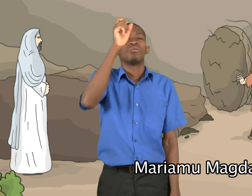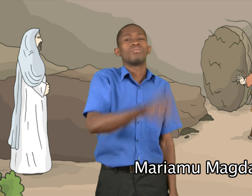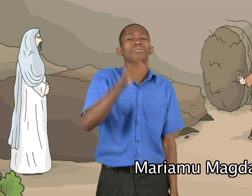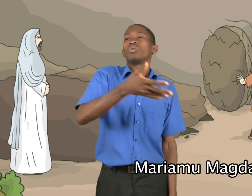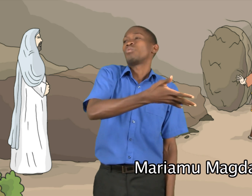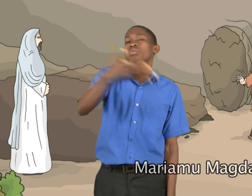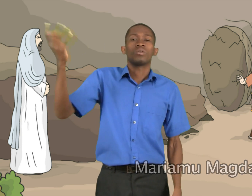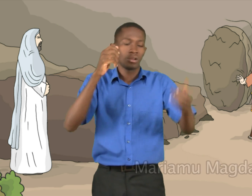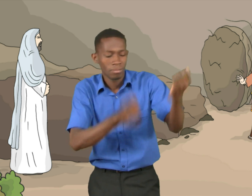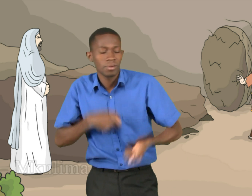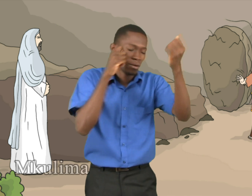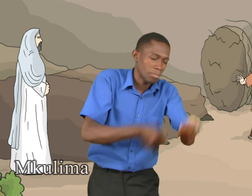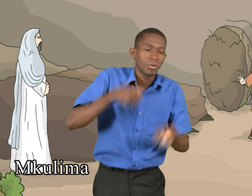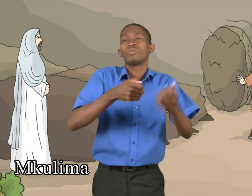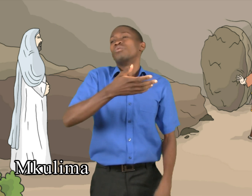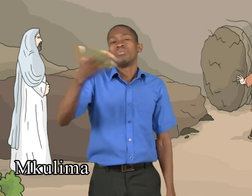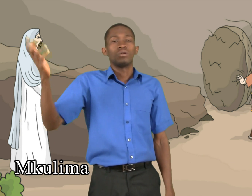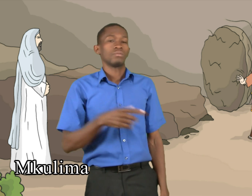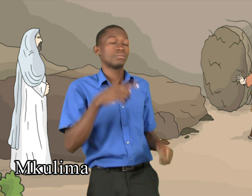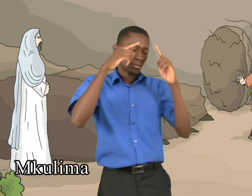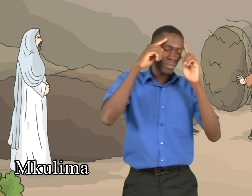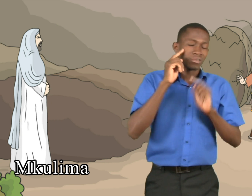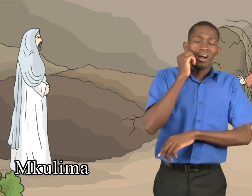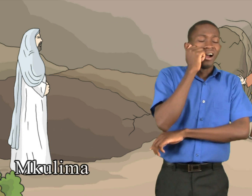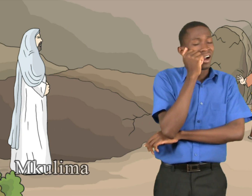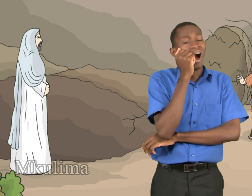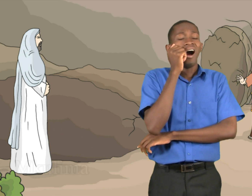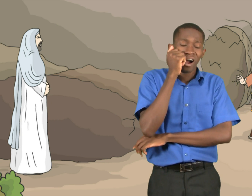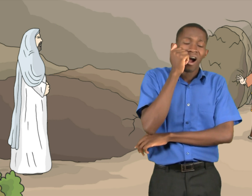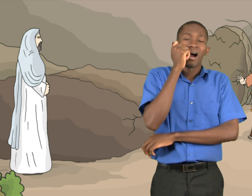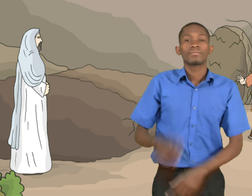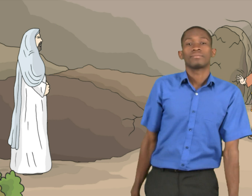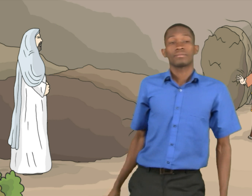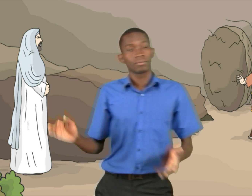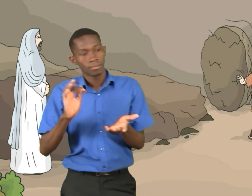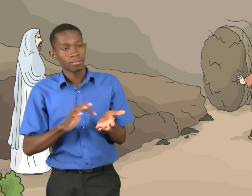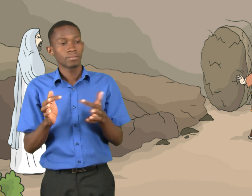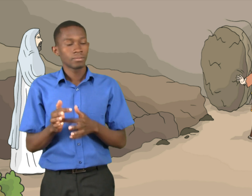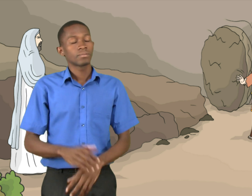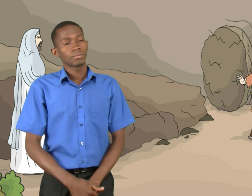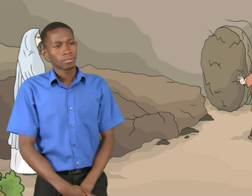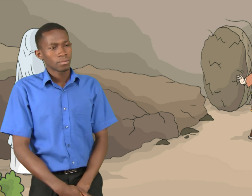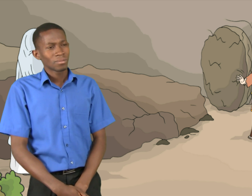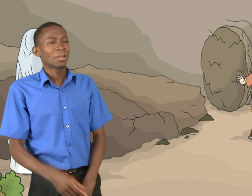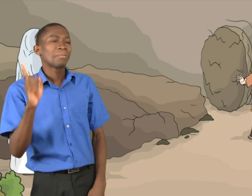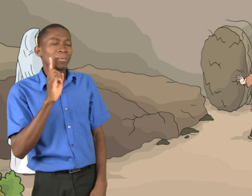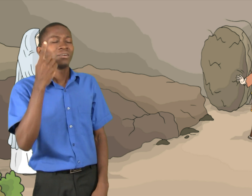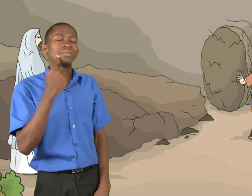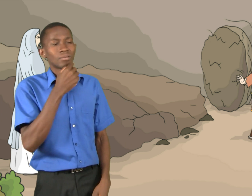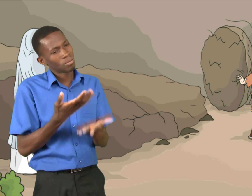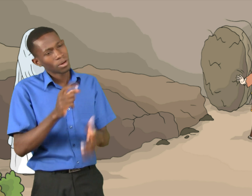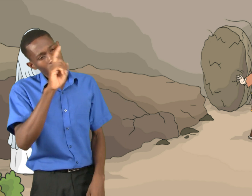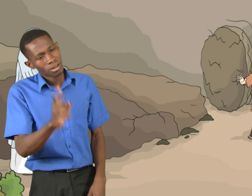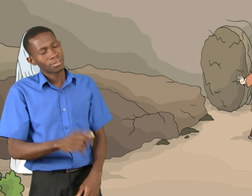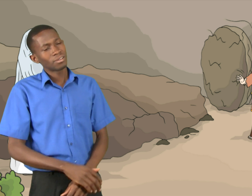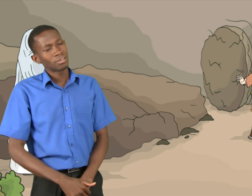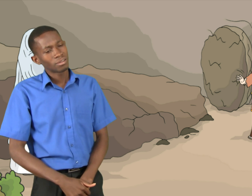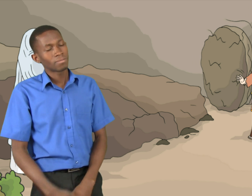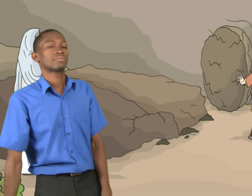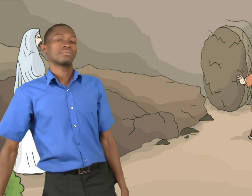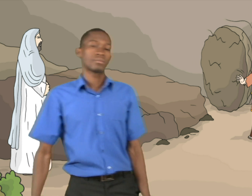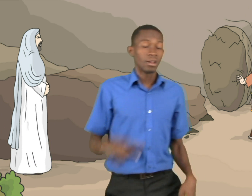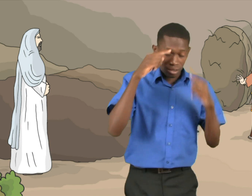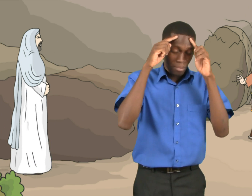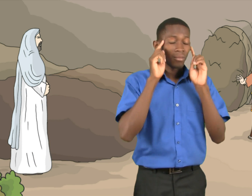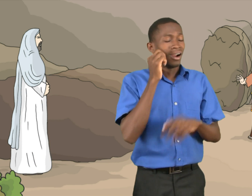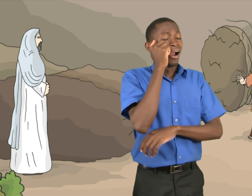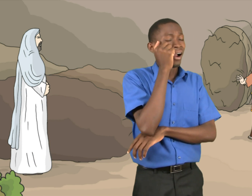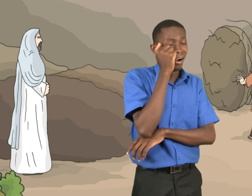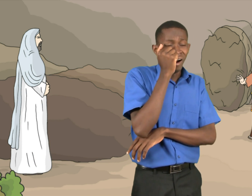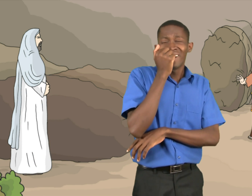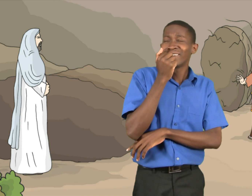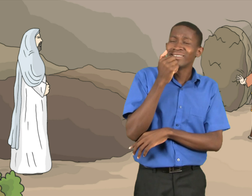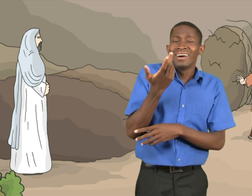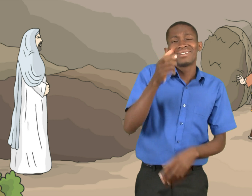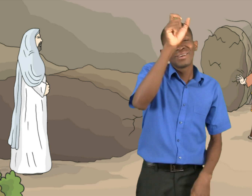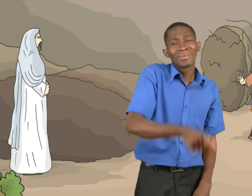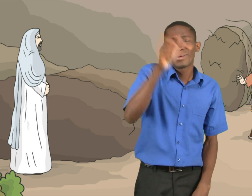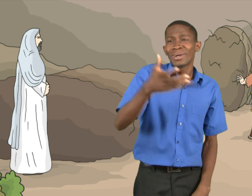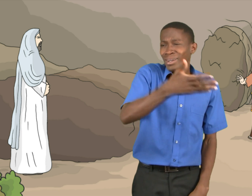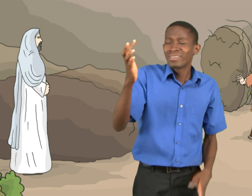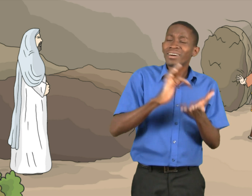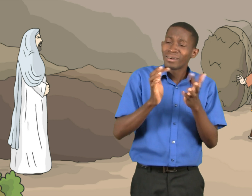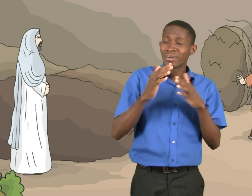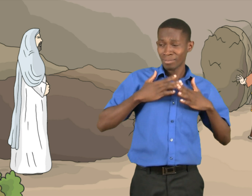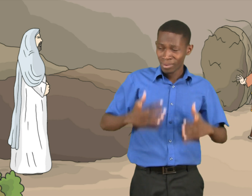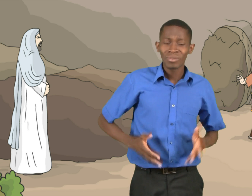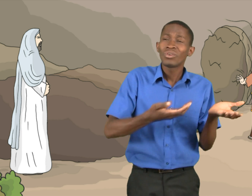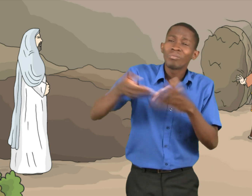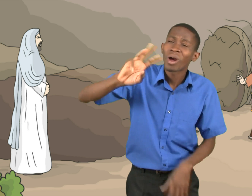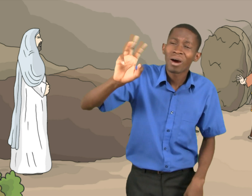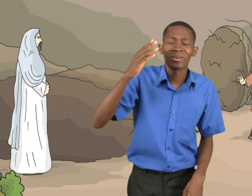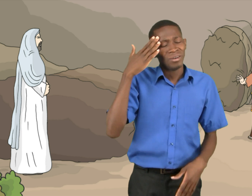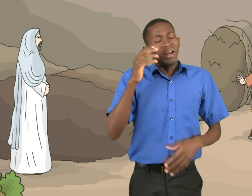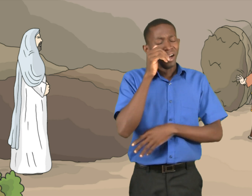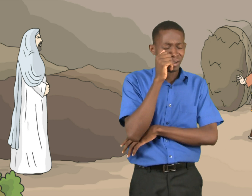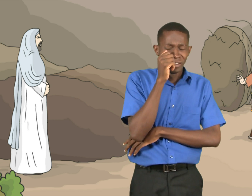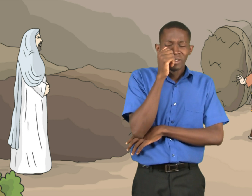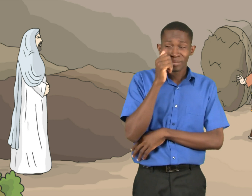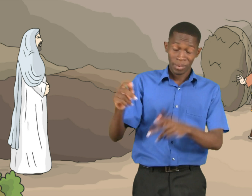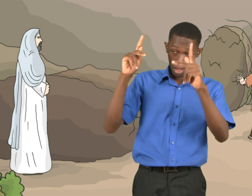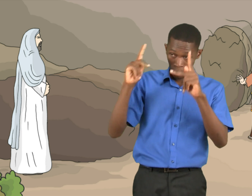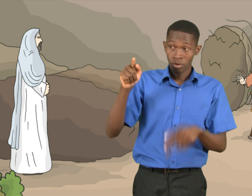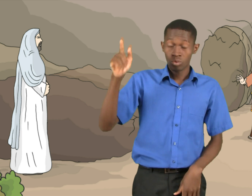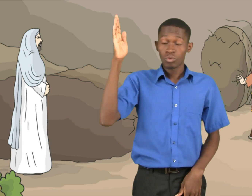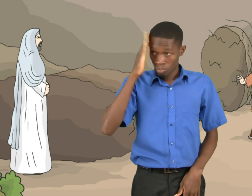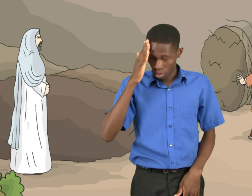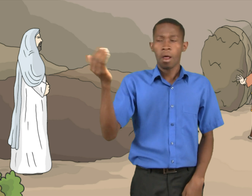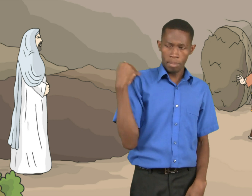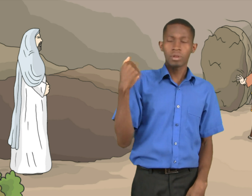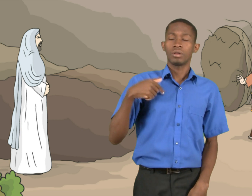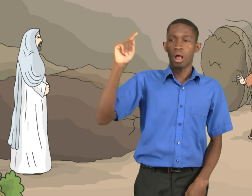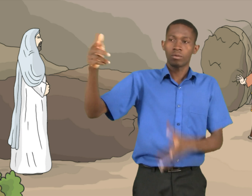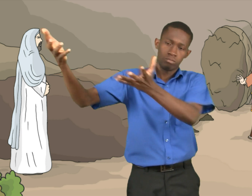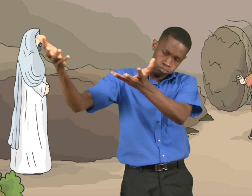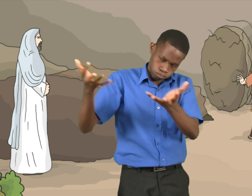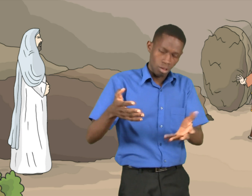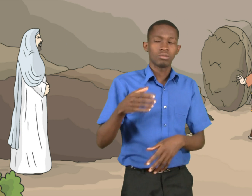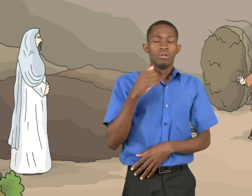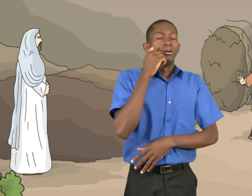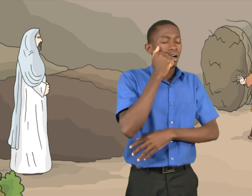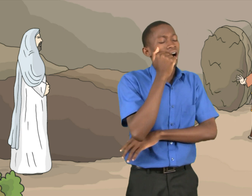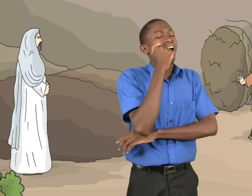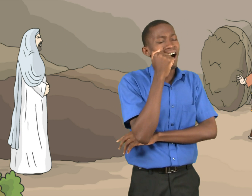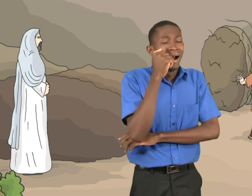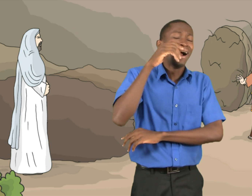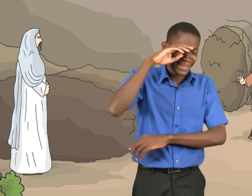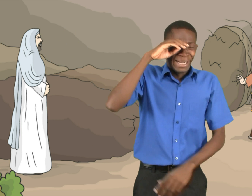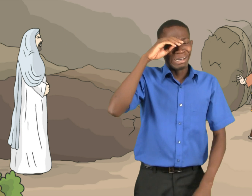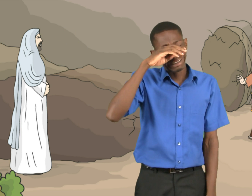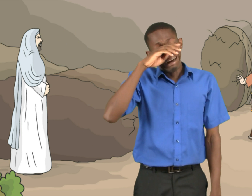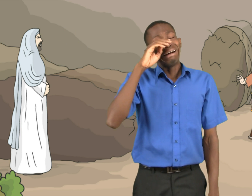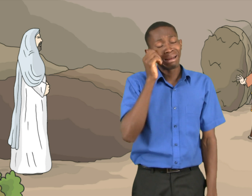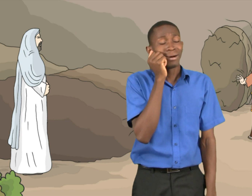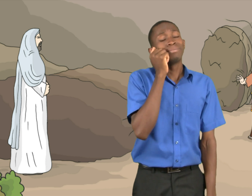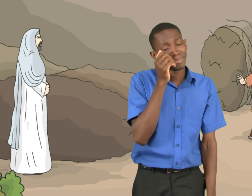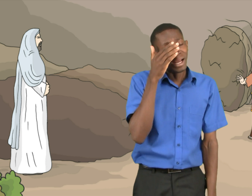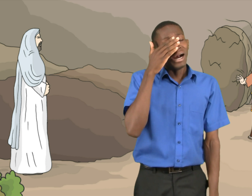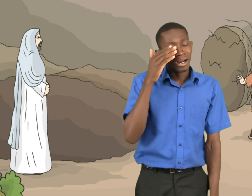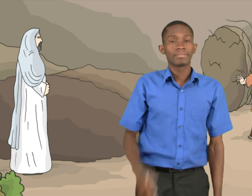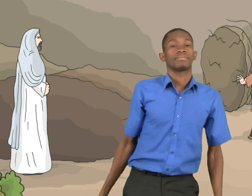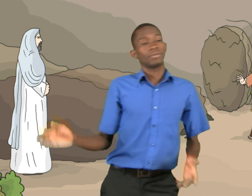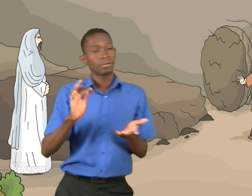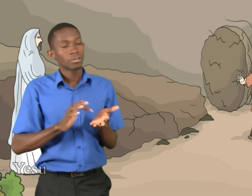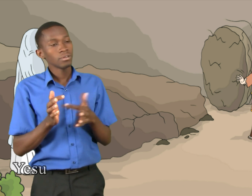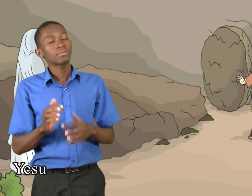Thinking He was the gardener, she said, “Sir, if you have carried Him off, tell me where you have put Him, and I will get Him.”